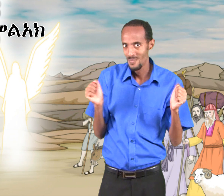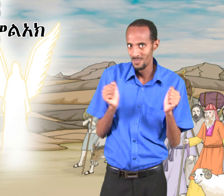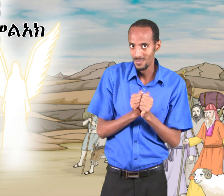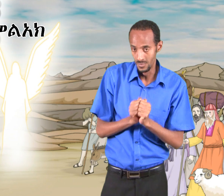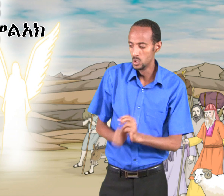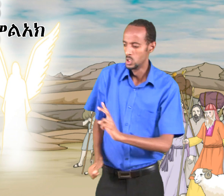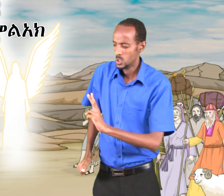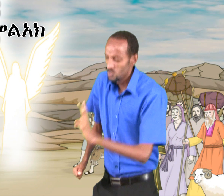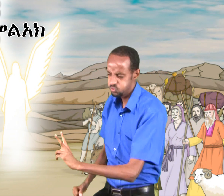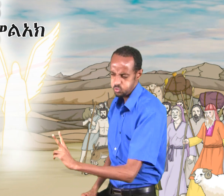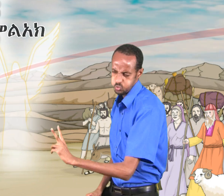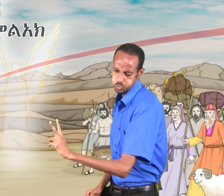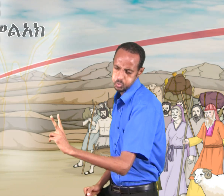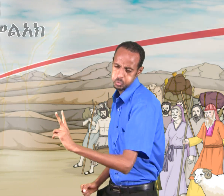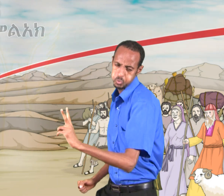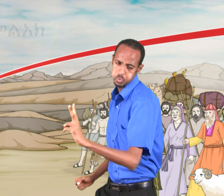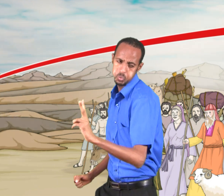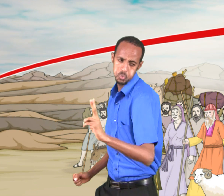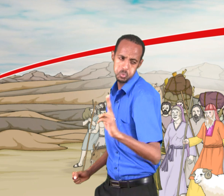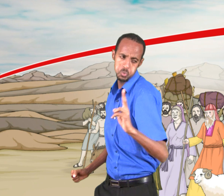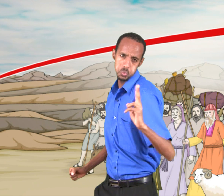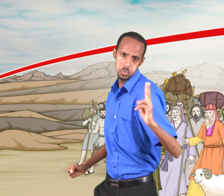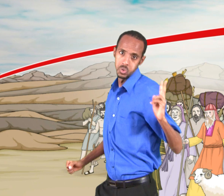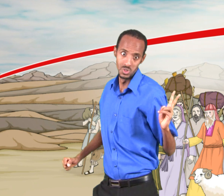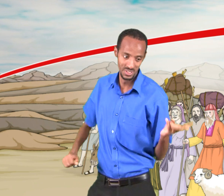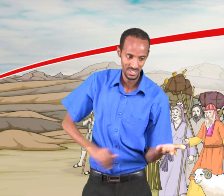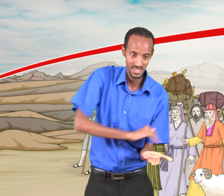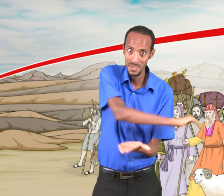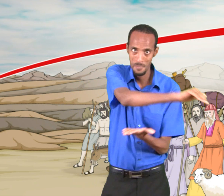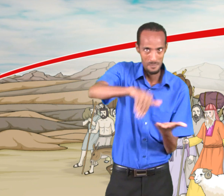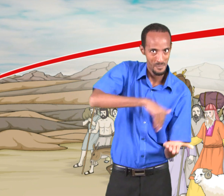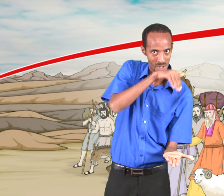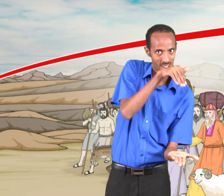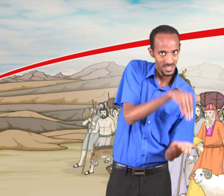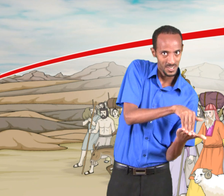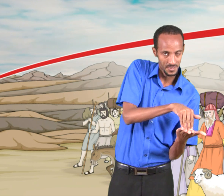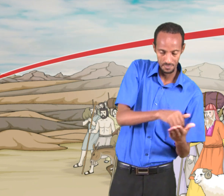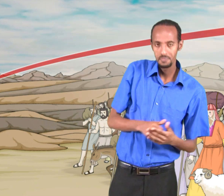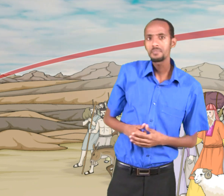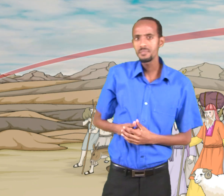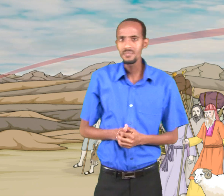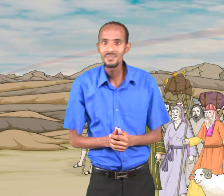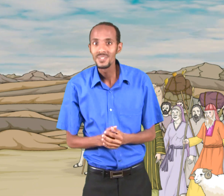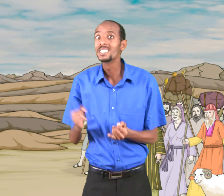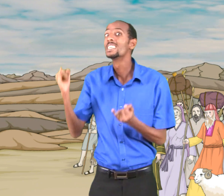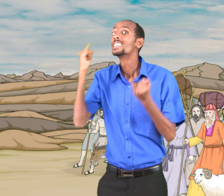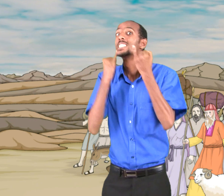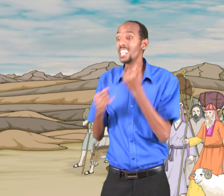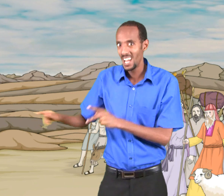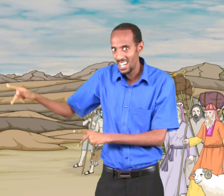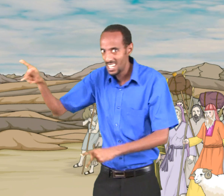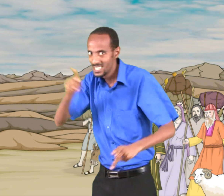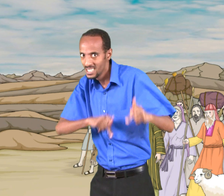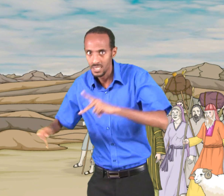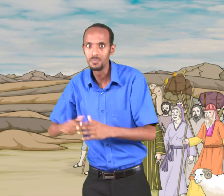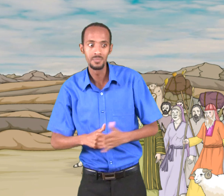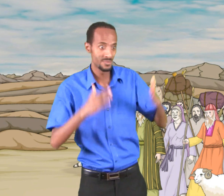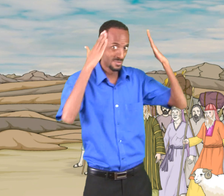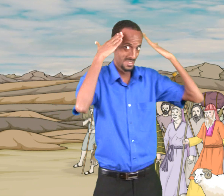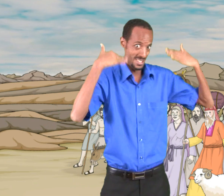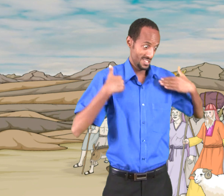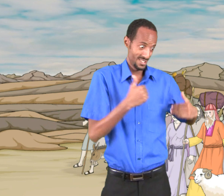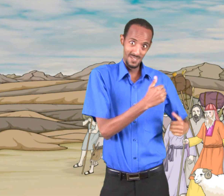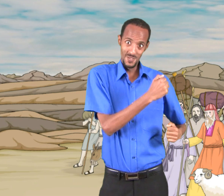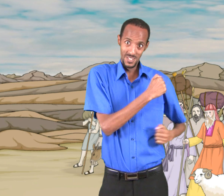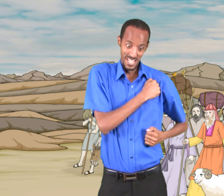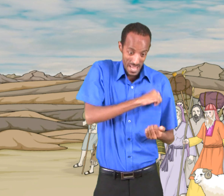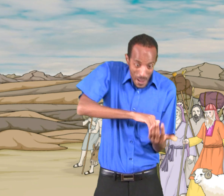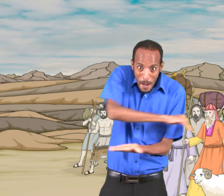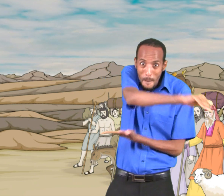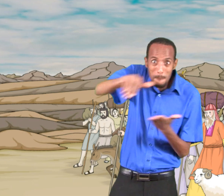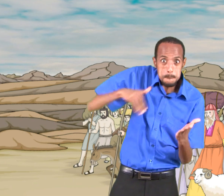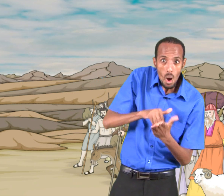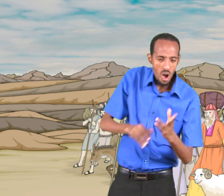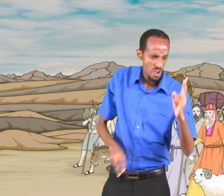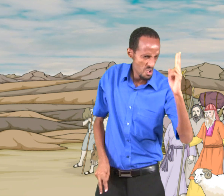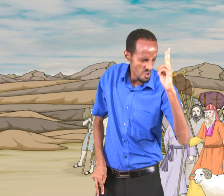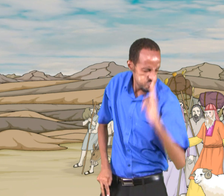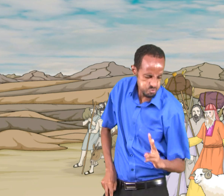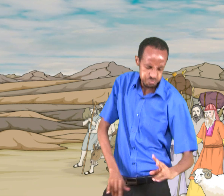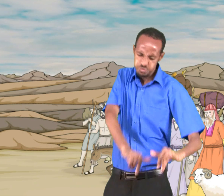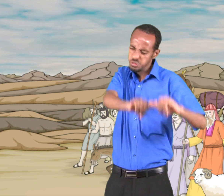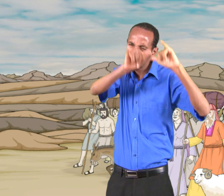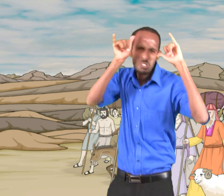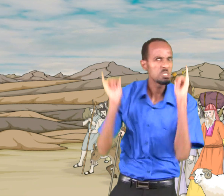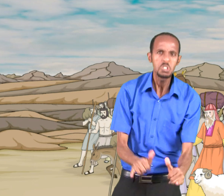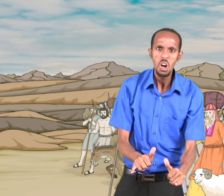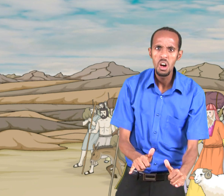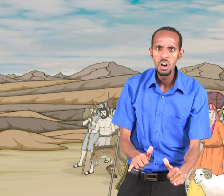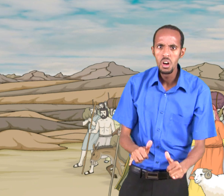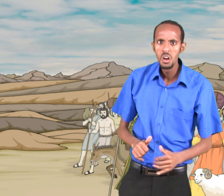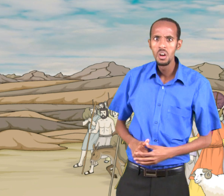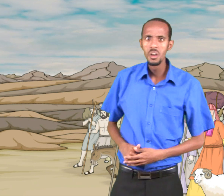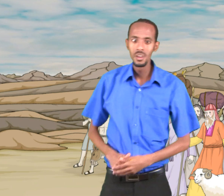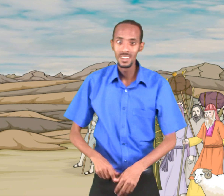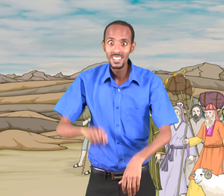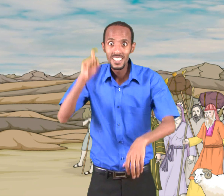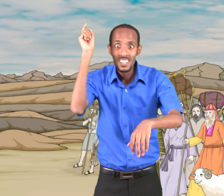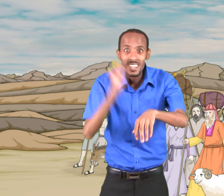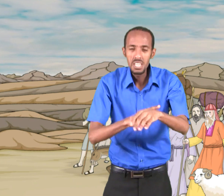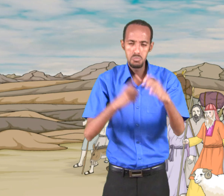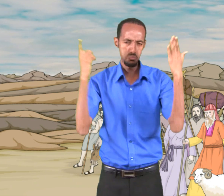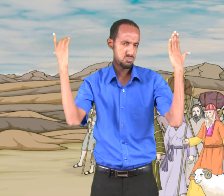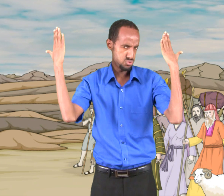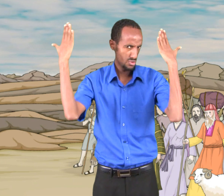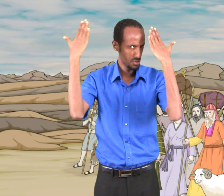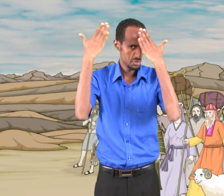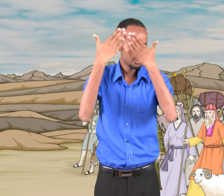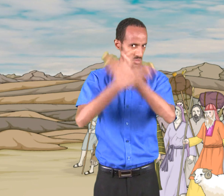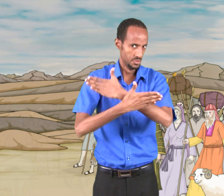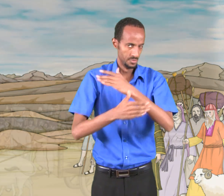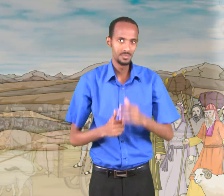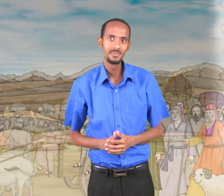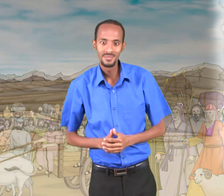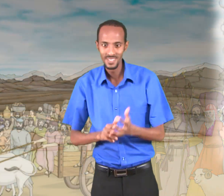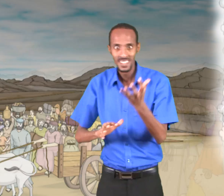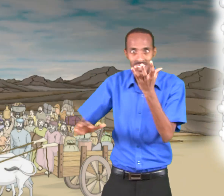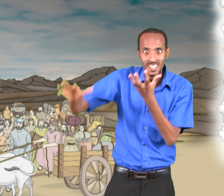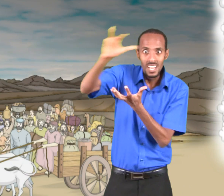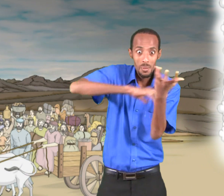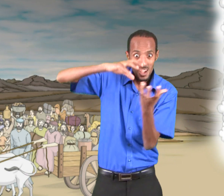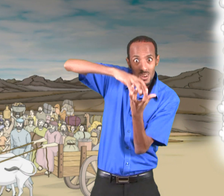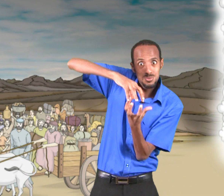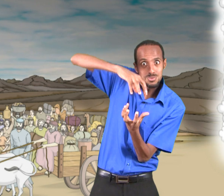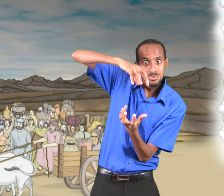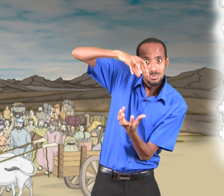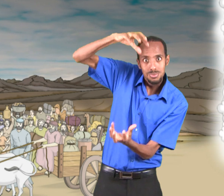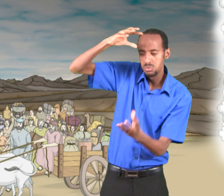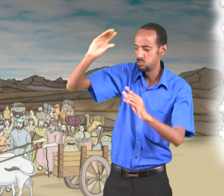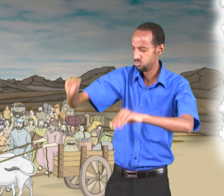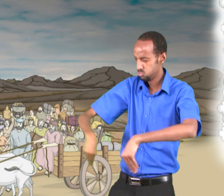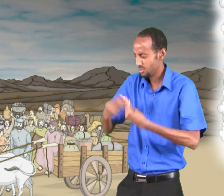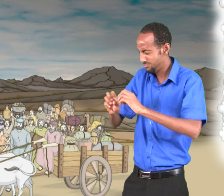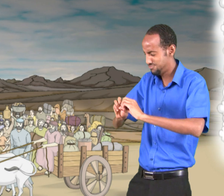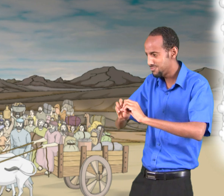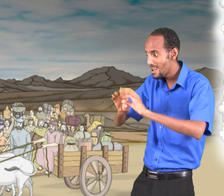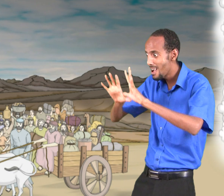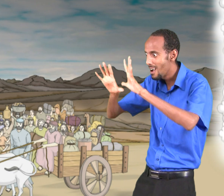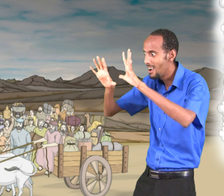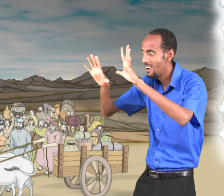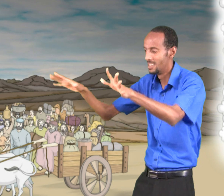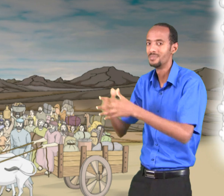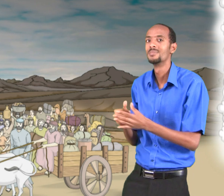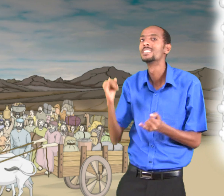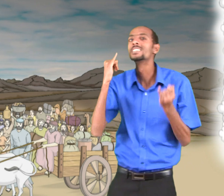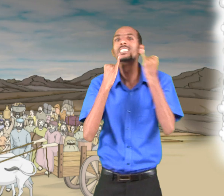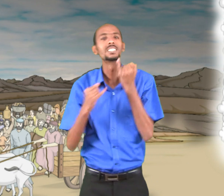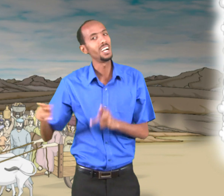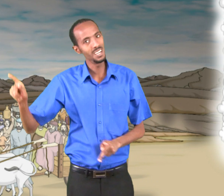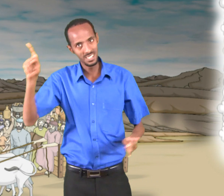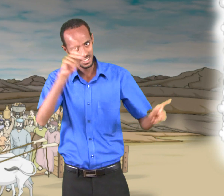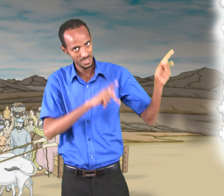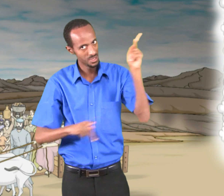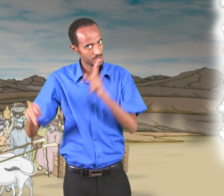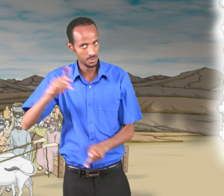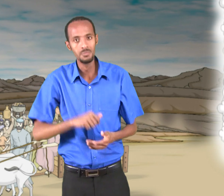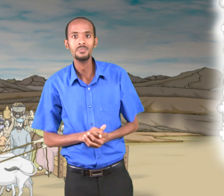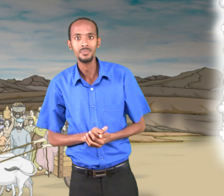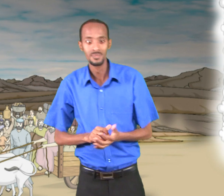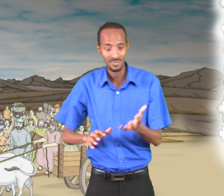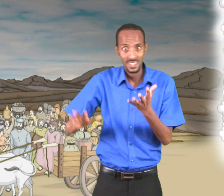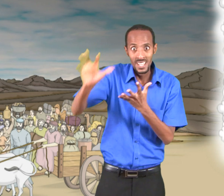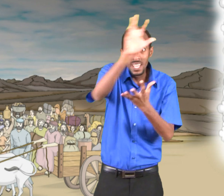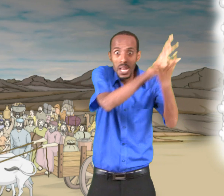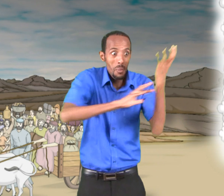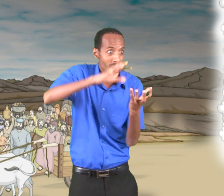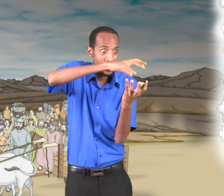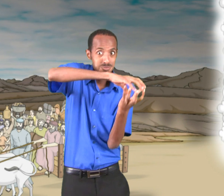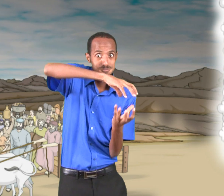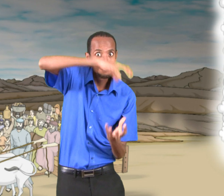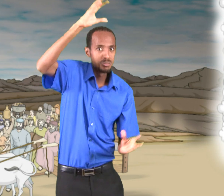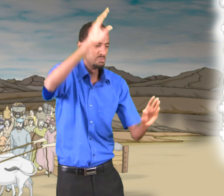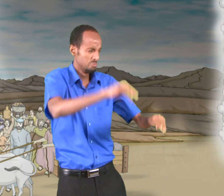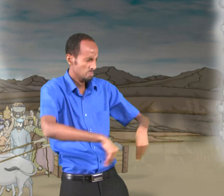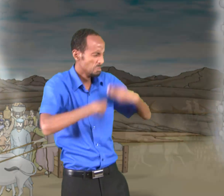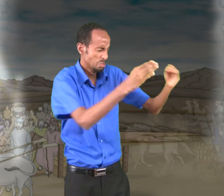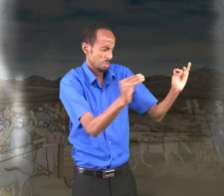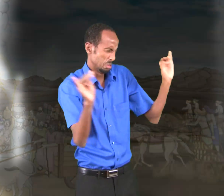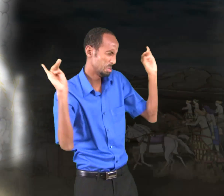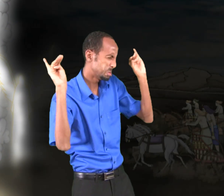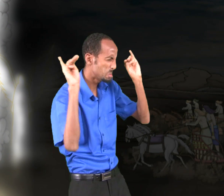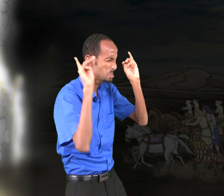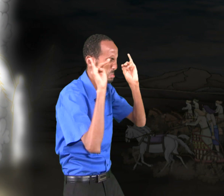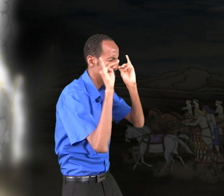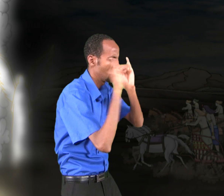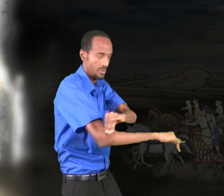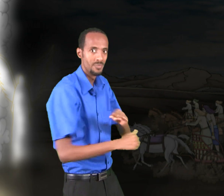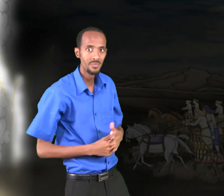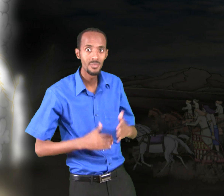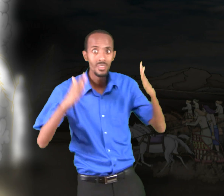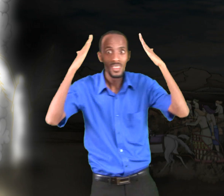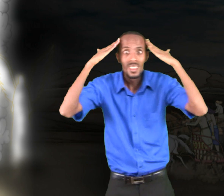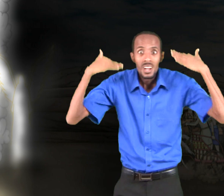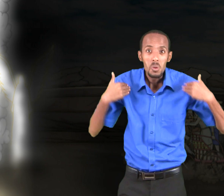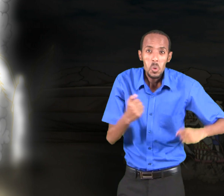The pillar of cloud also moved from before them and stood behind them, so that it came between the camps of Egypt and Israel.